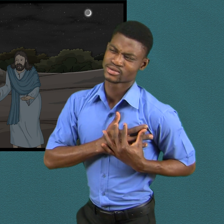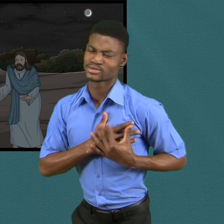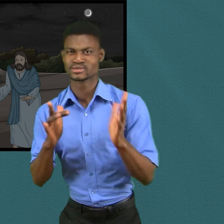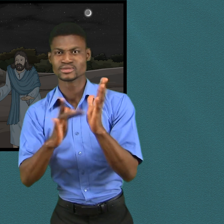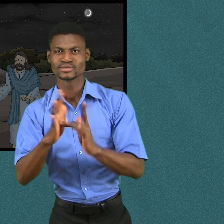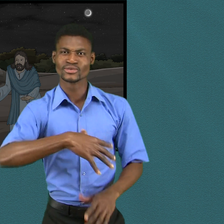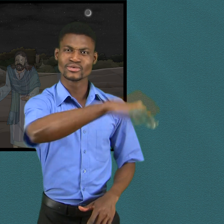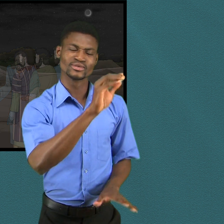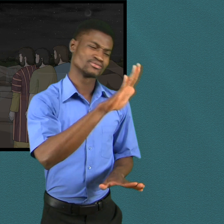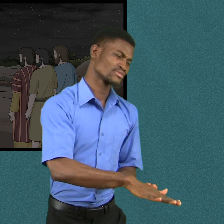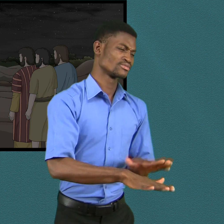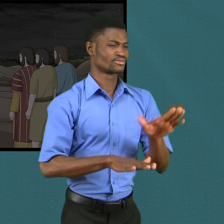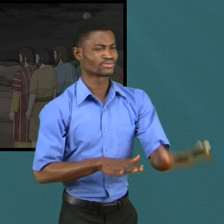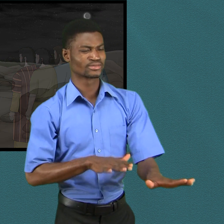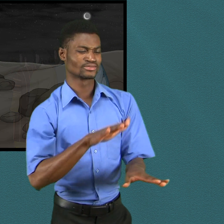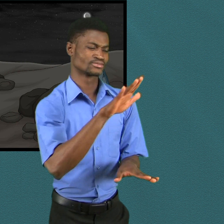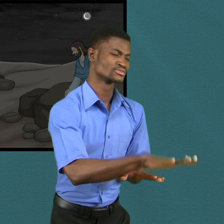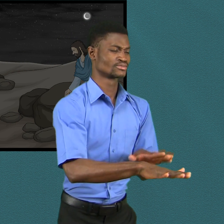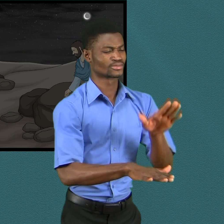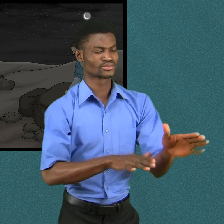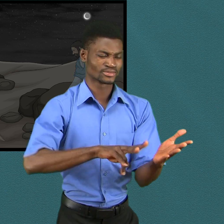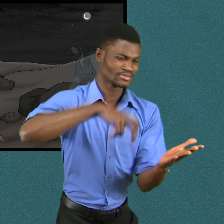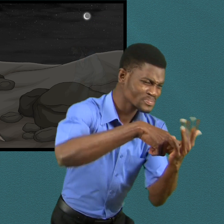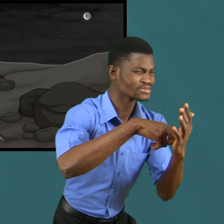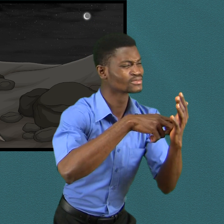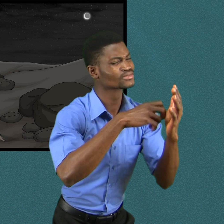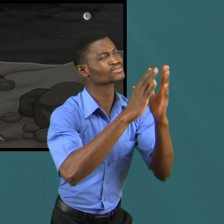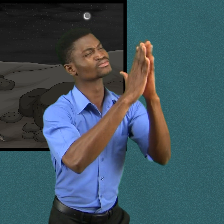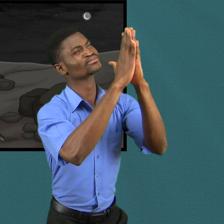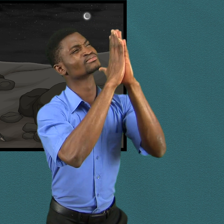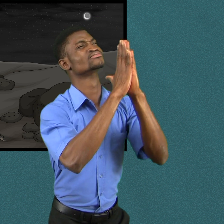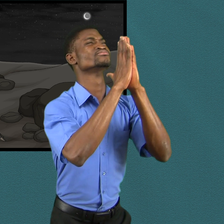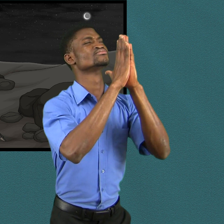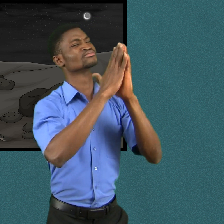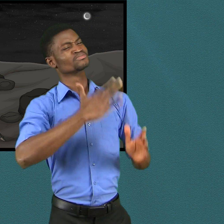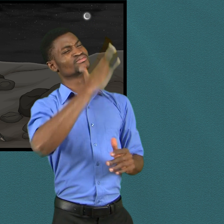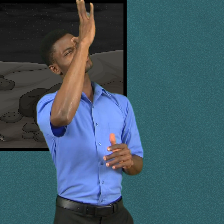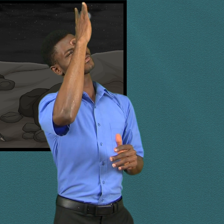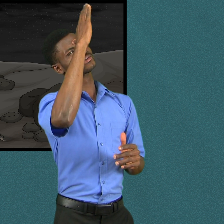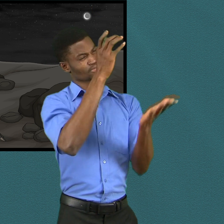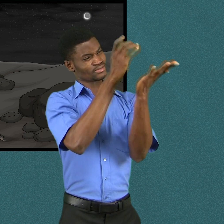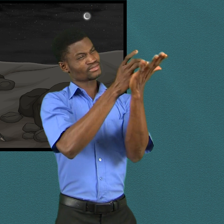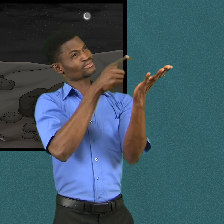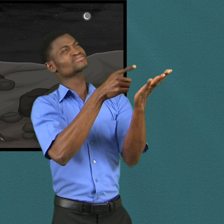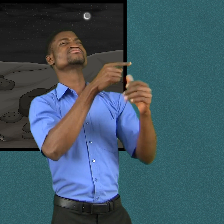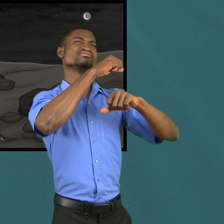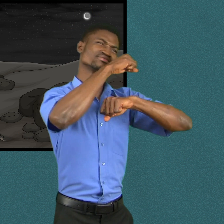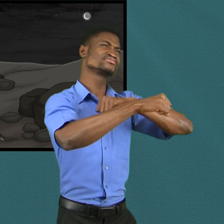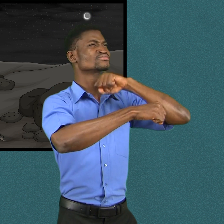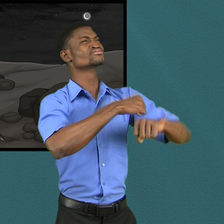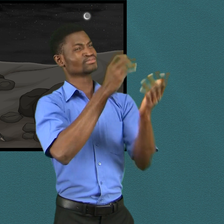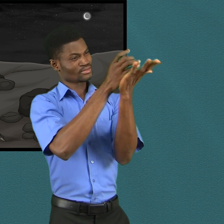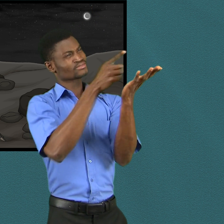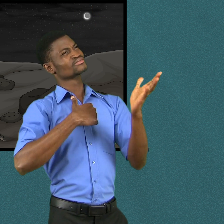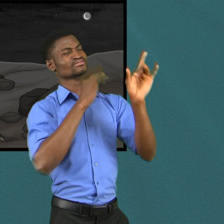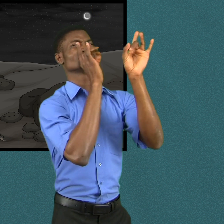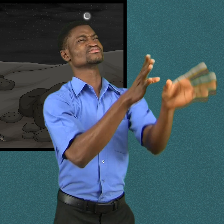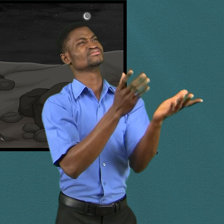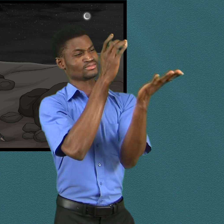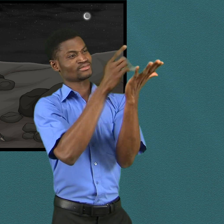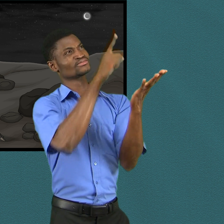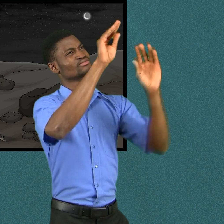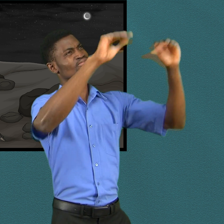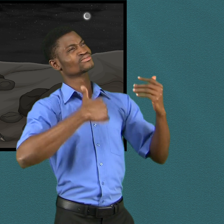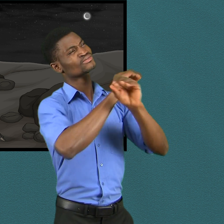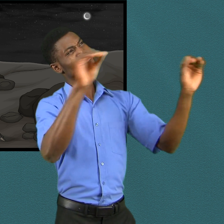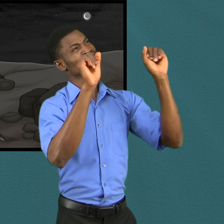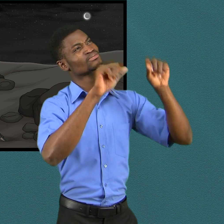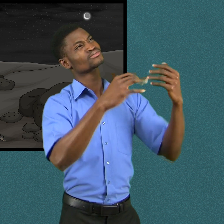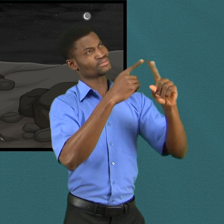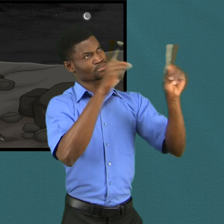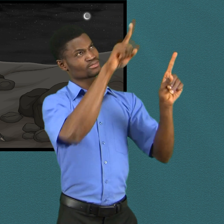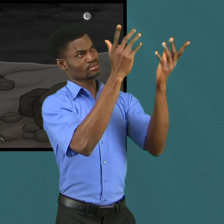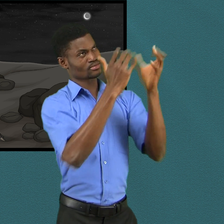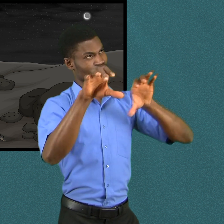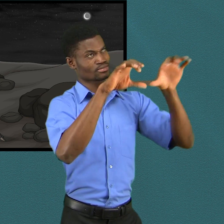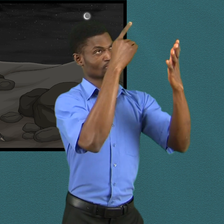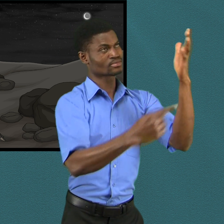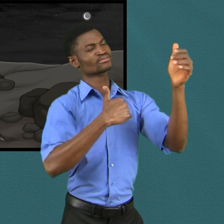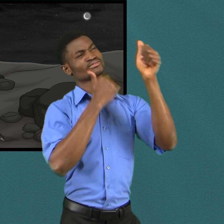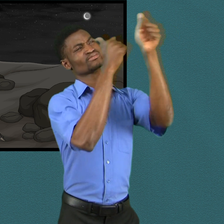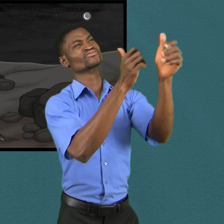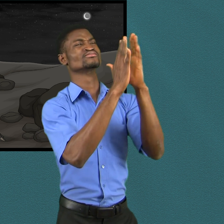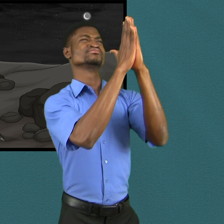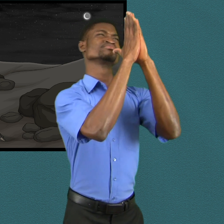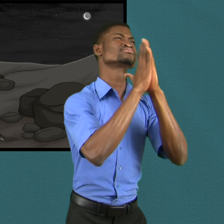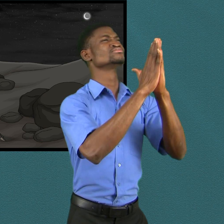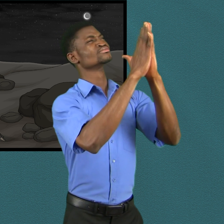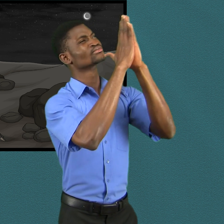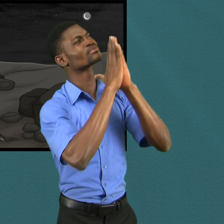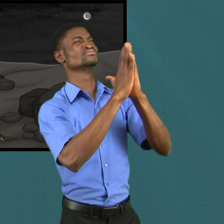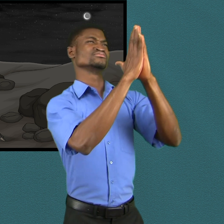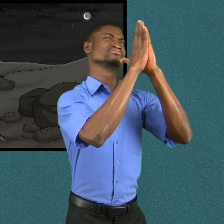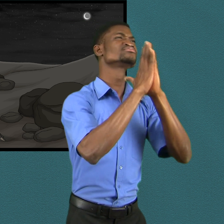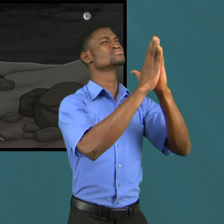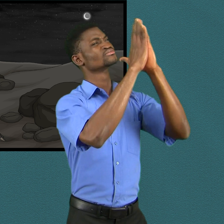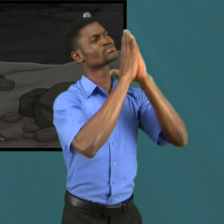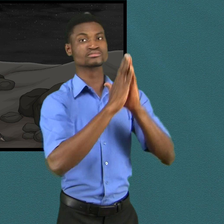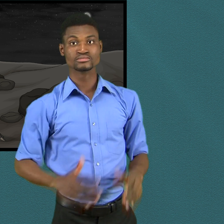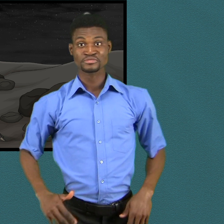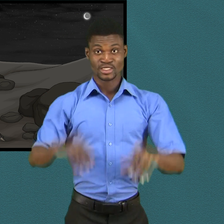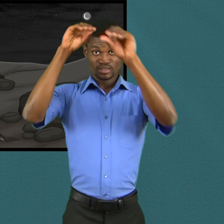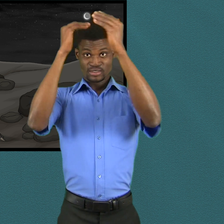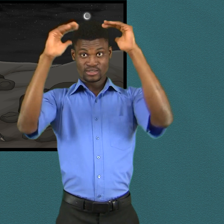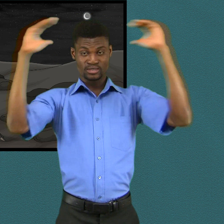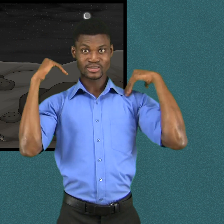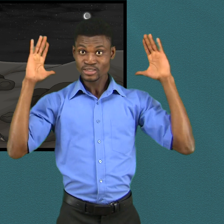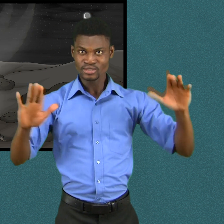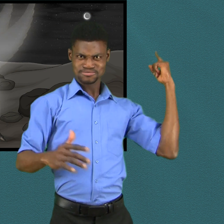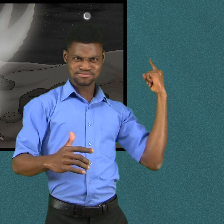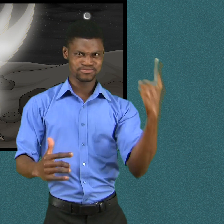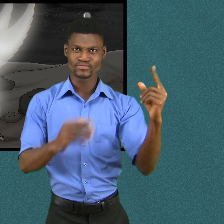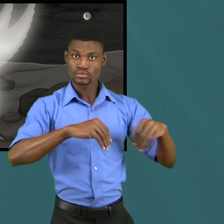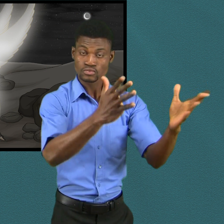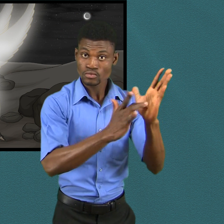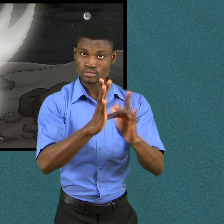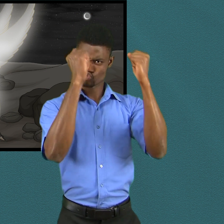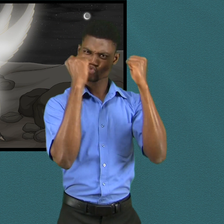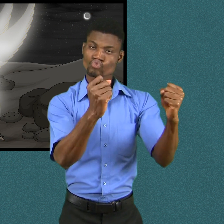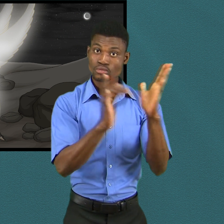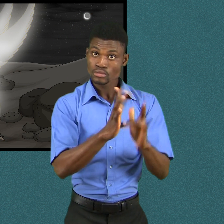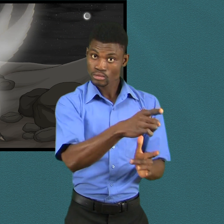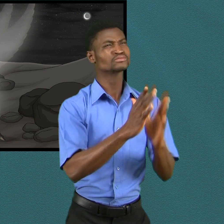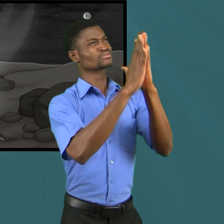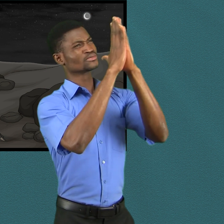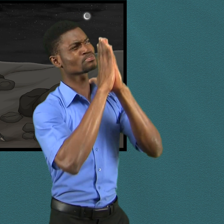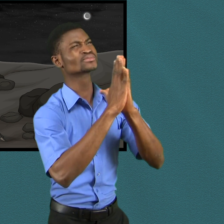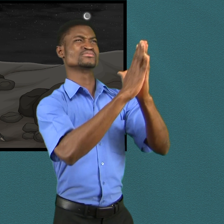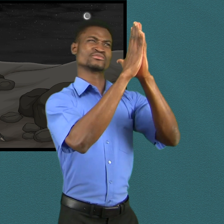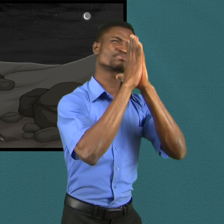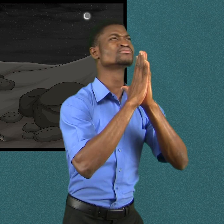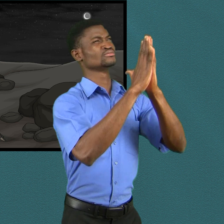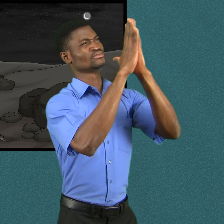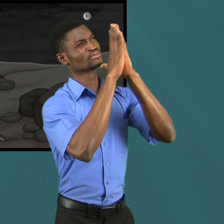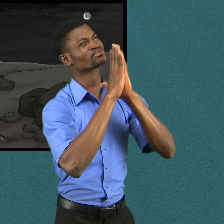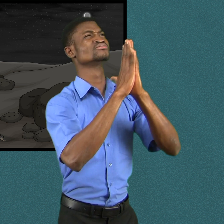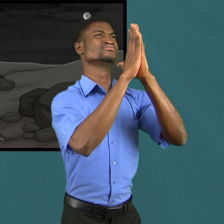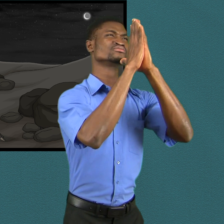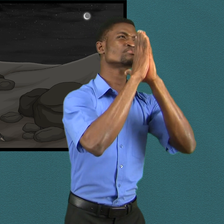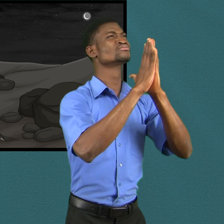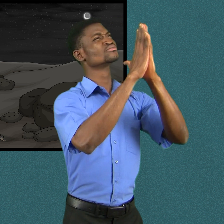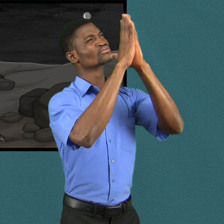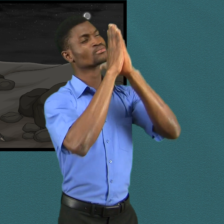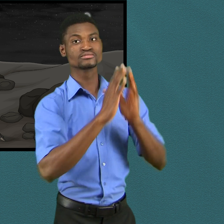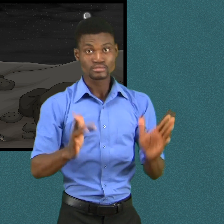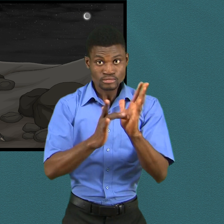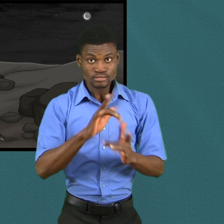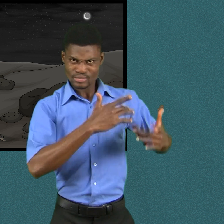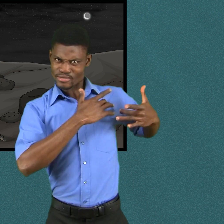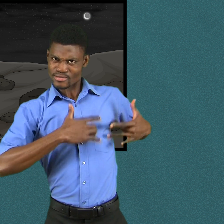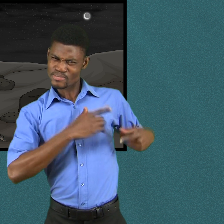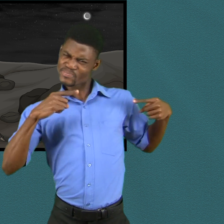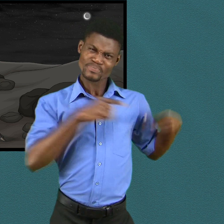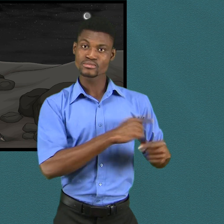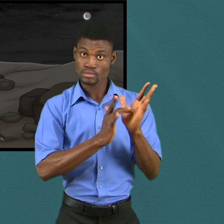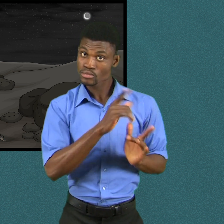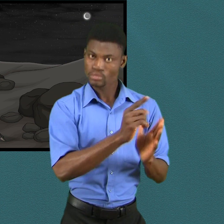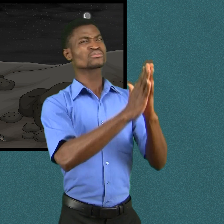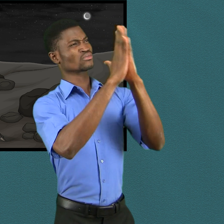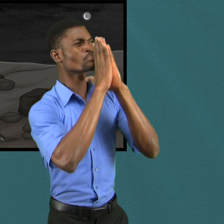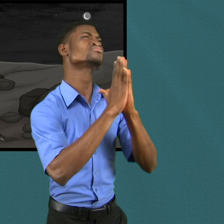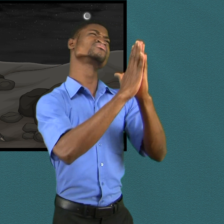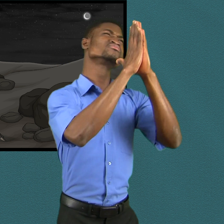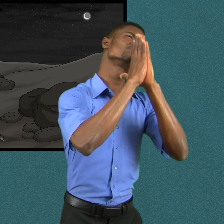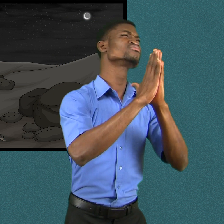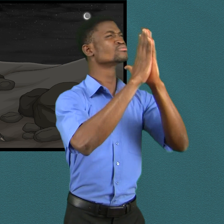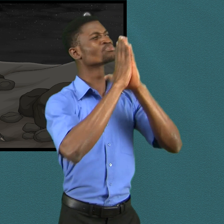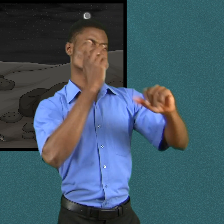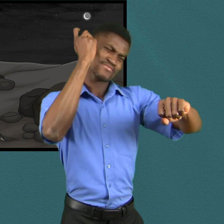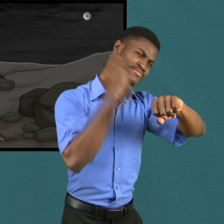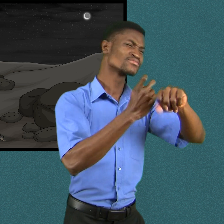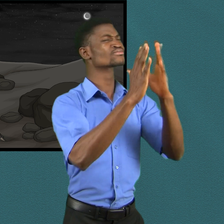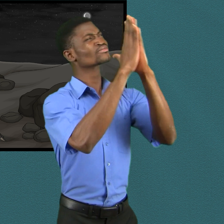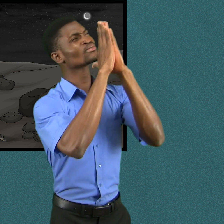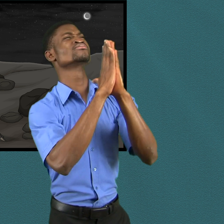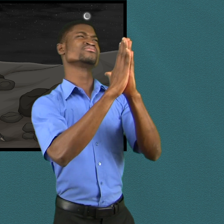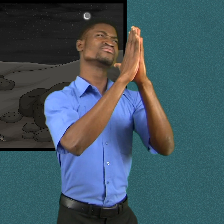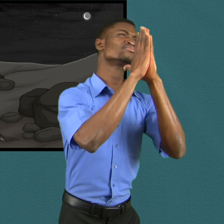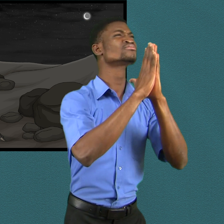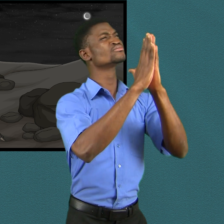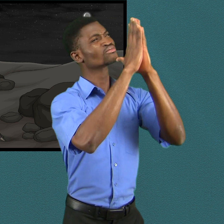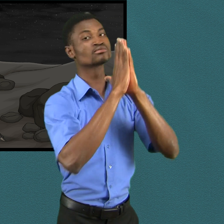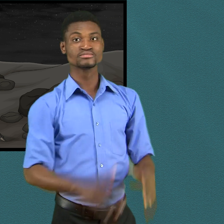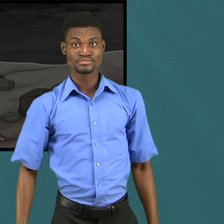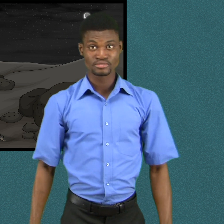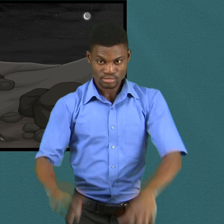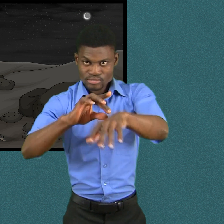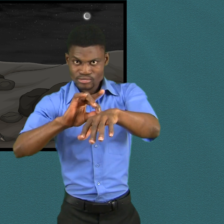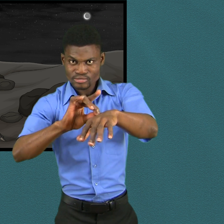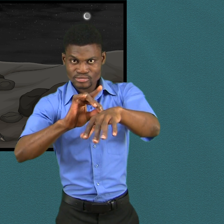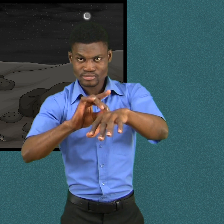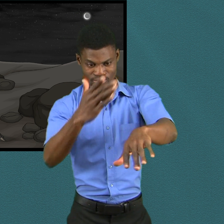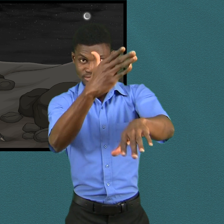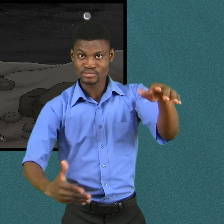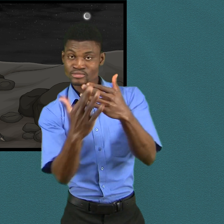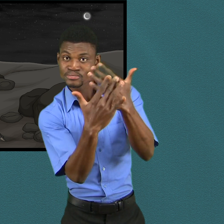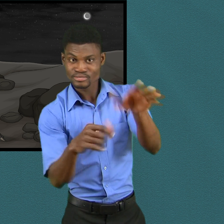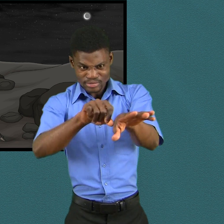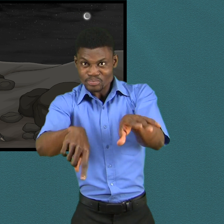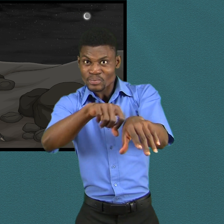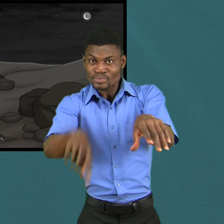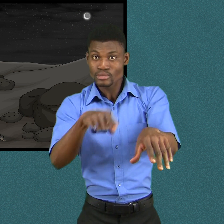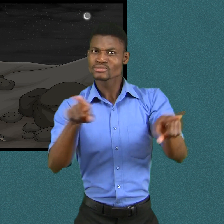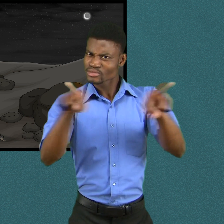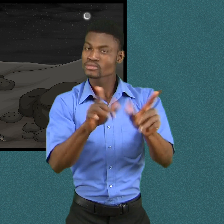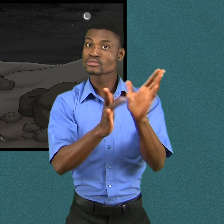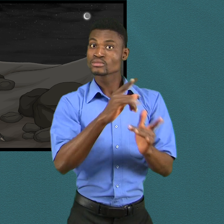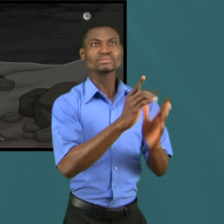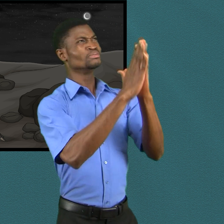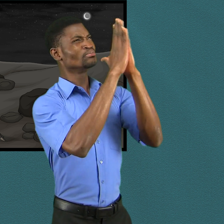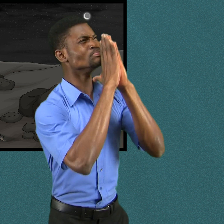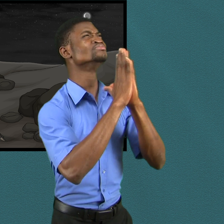Going a little farther, He fell facedown and prayed, “My Father, if it is possible, let this cup pass from Me.